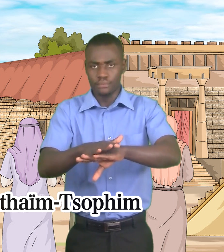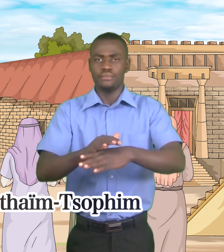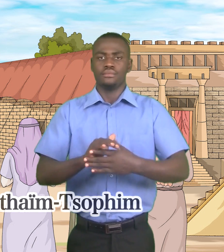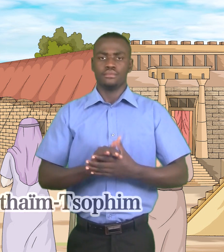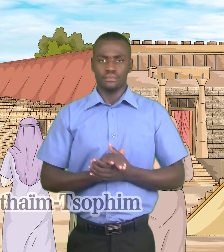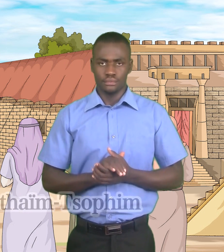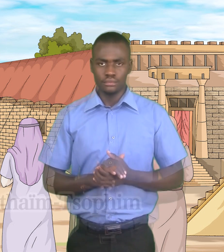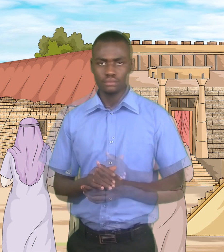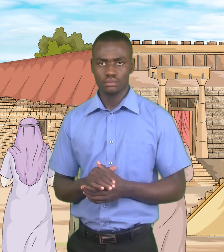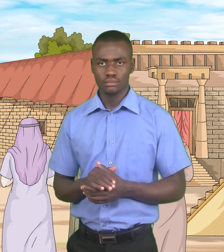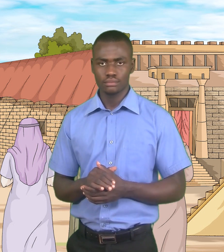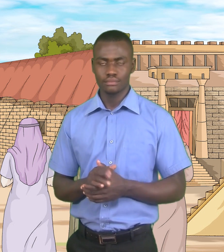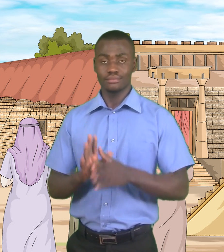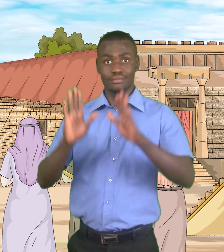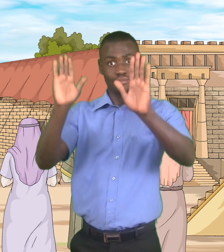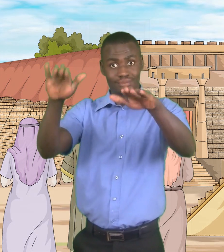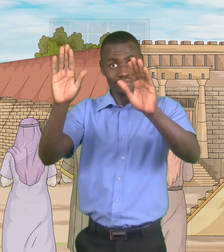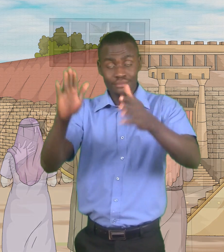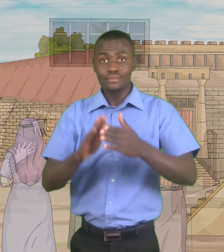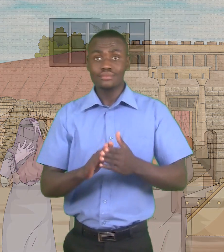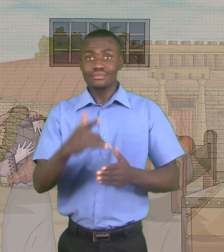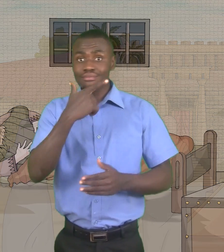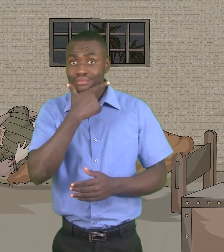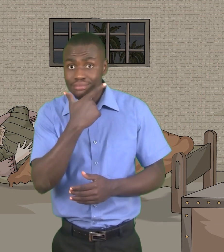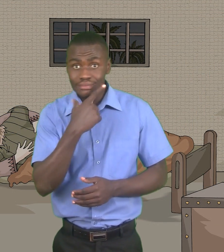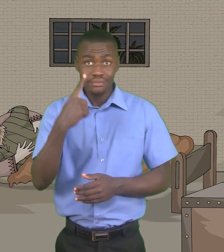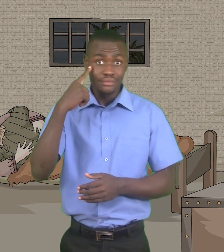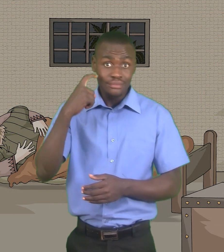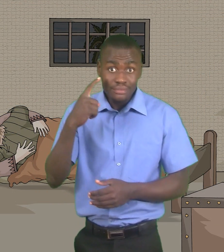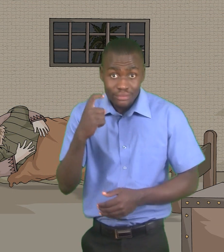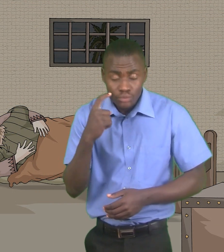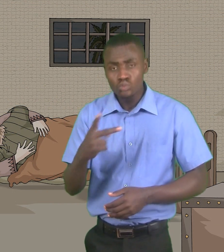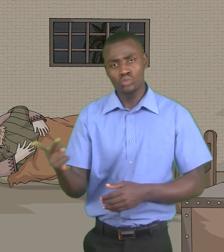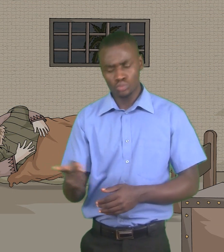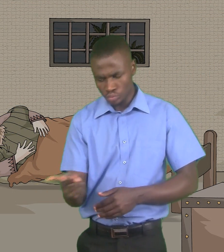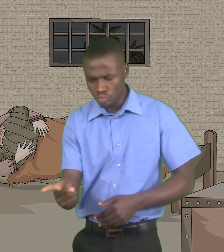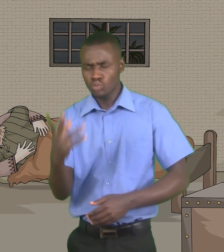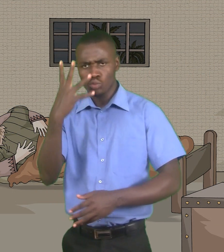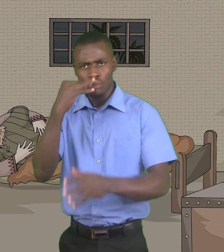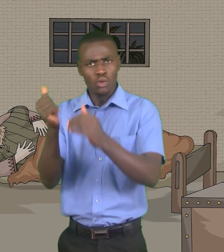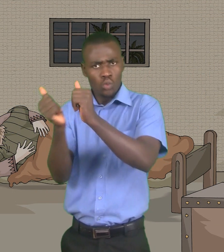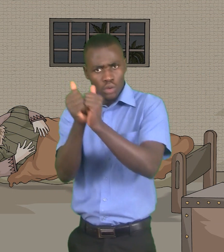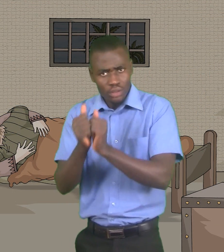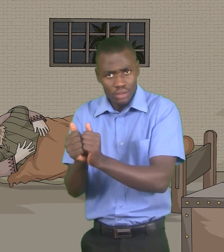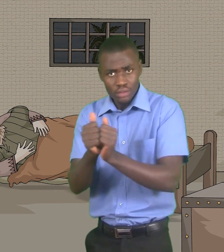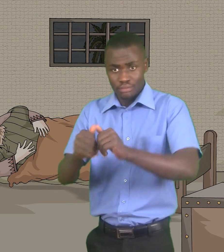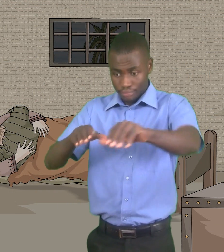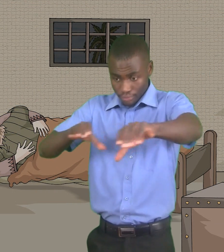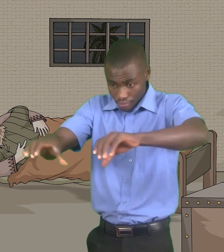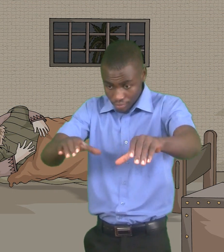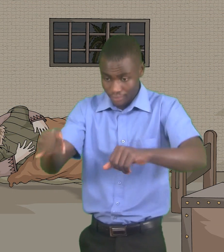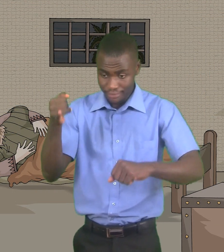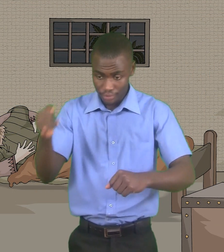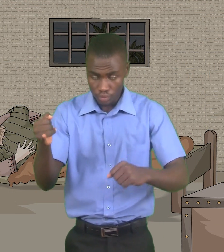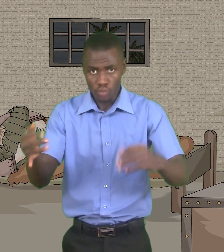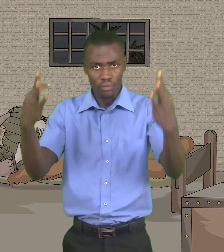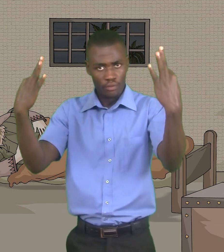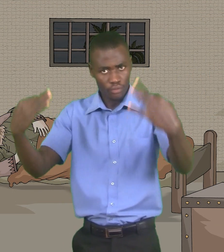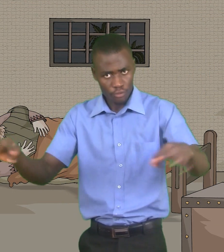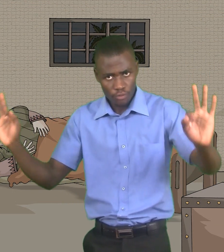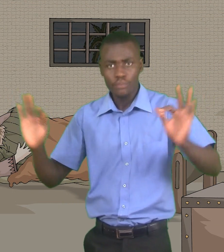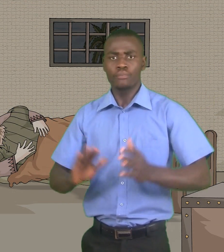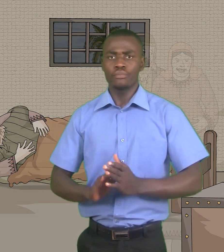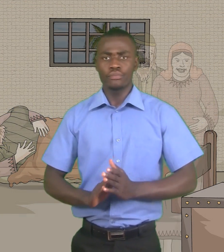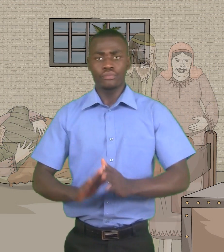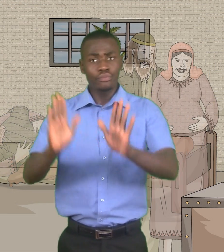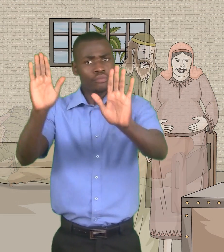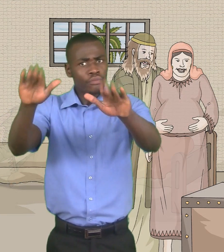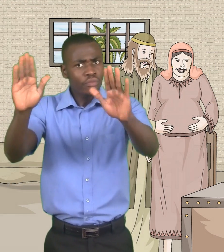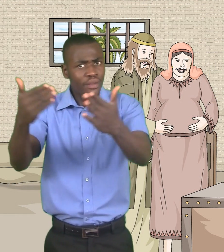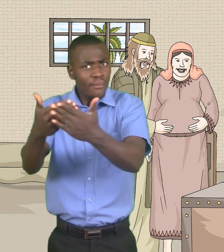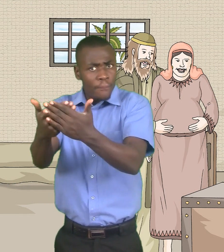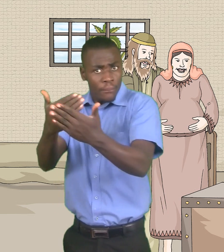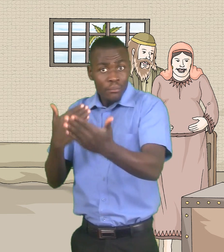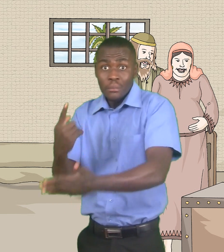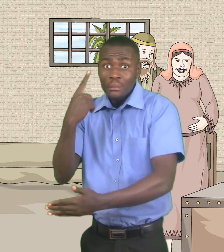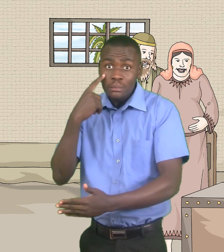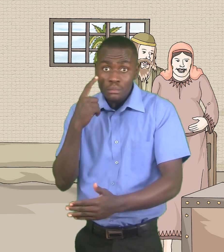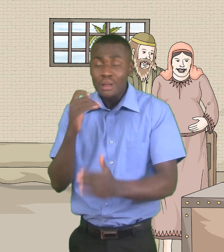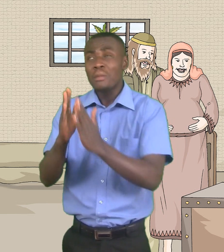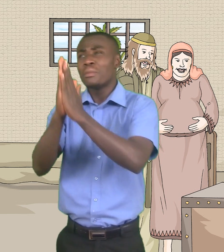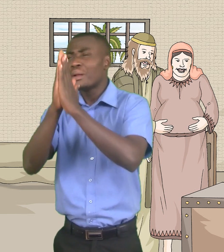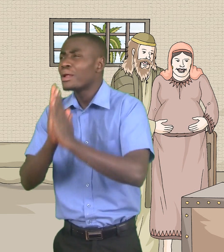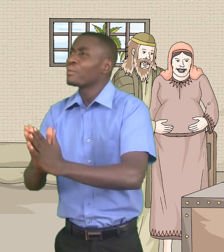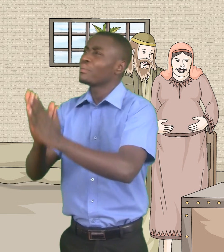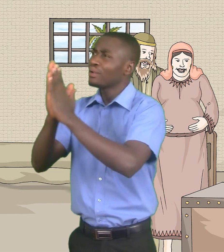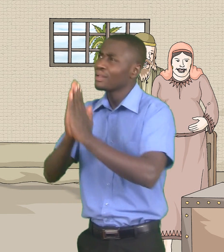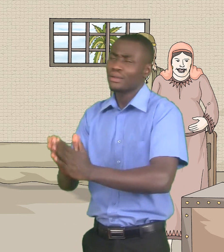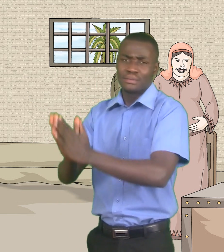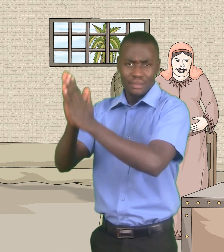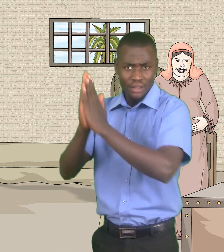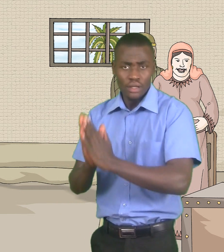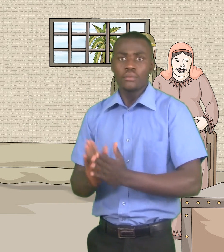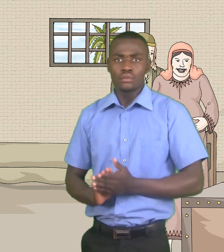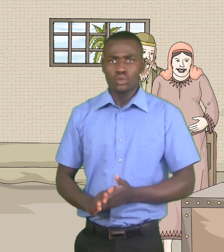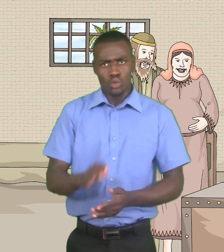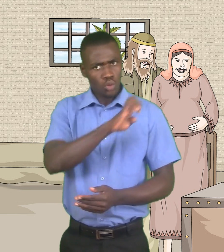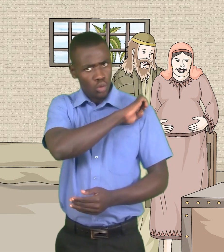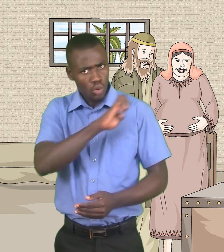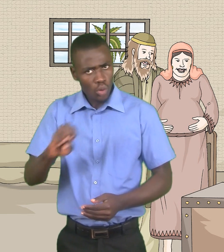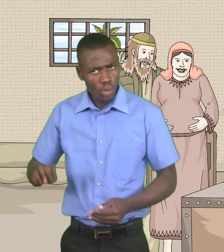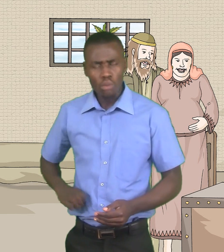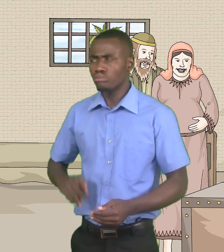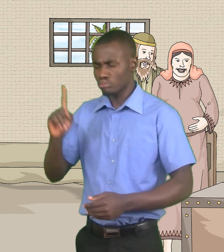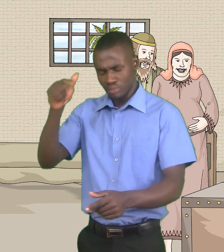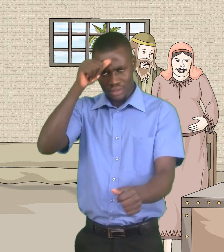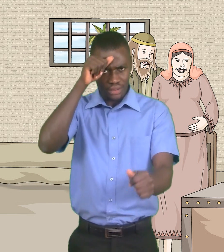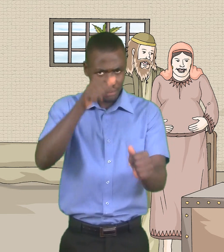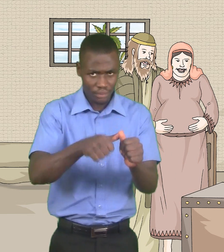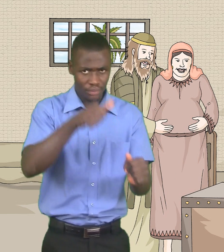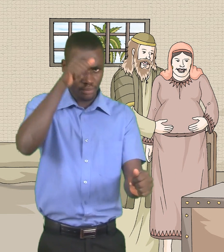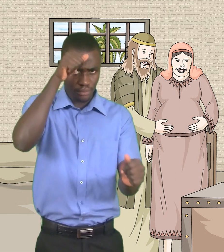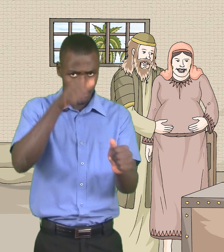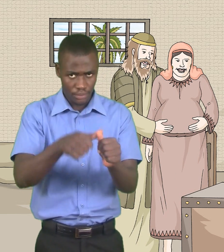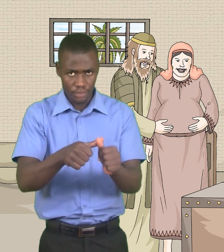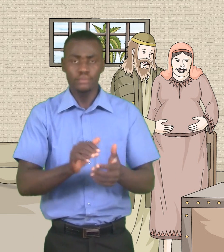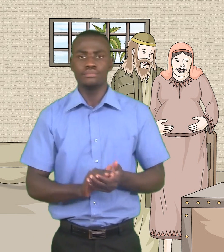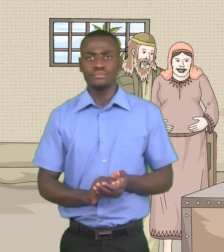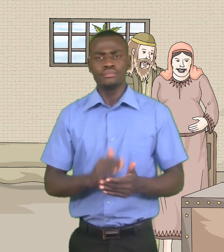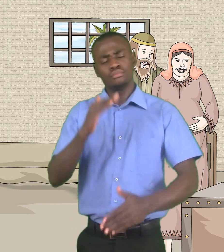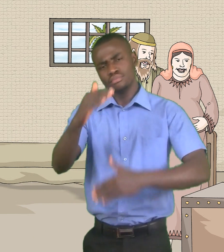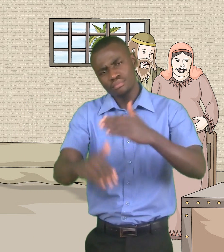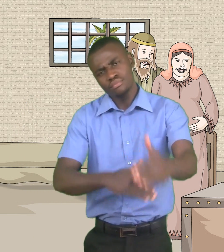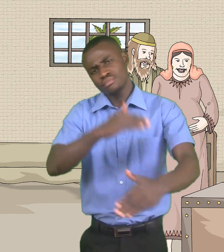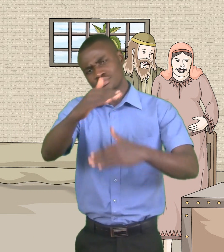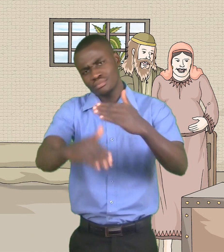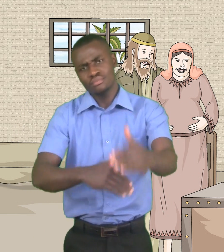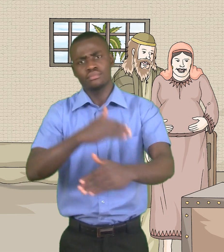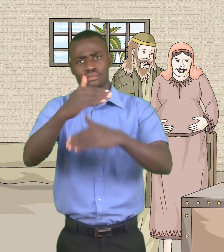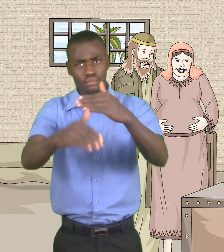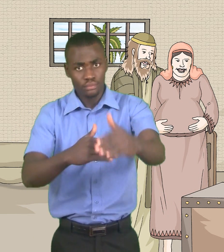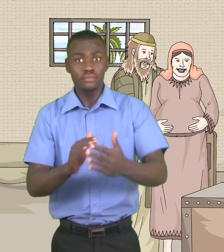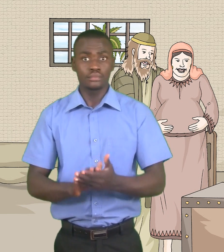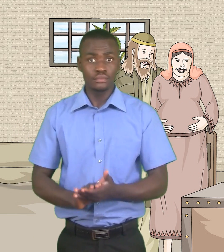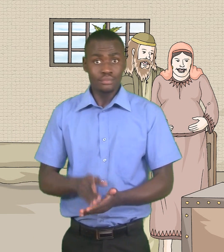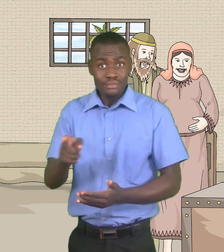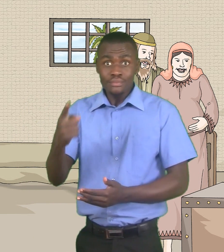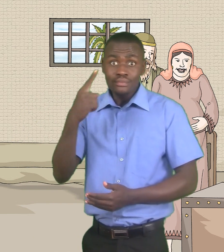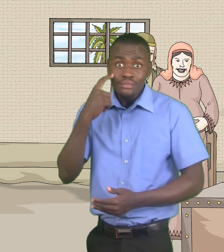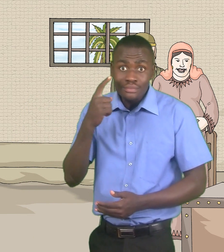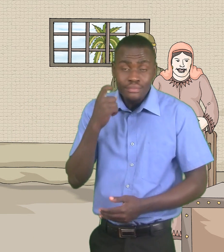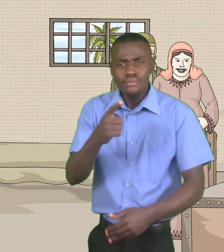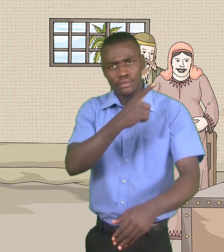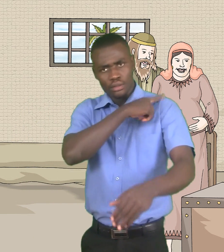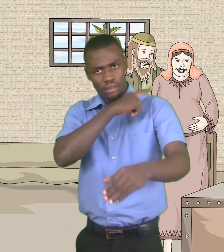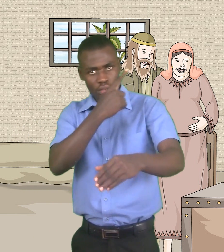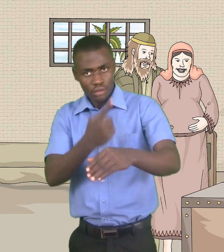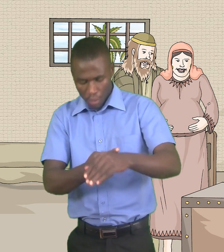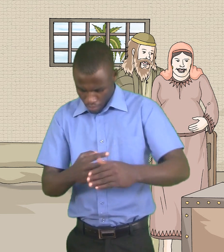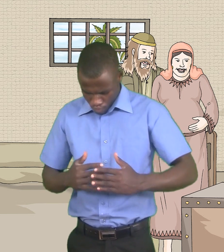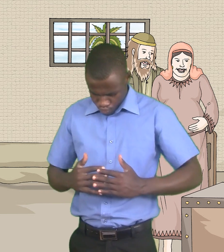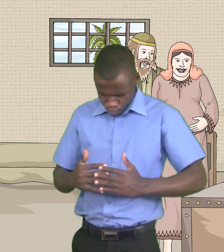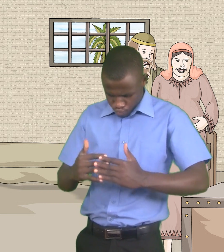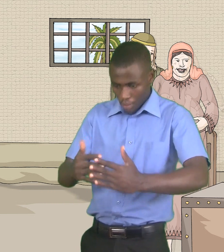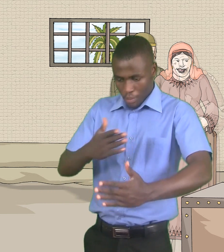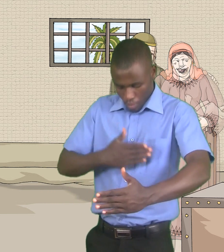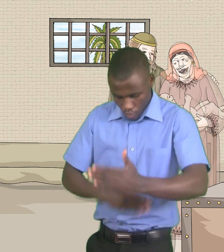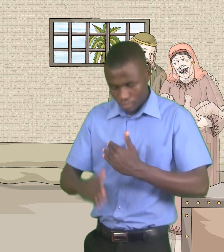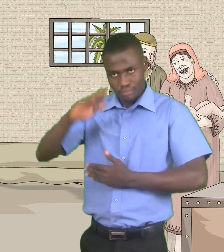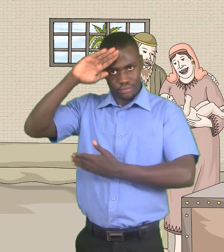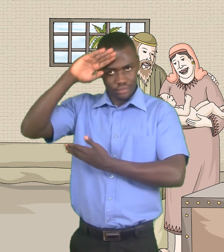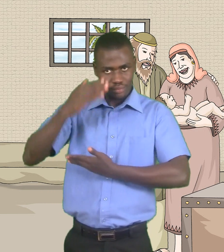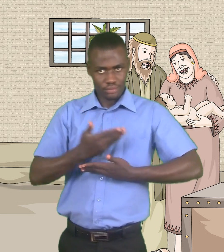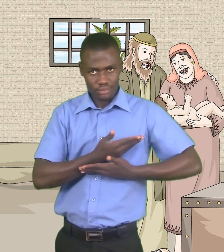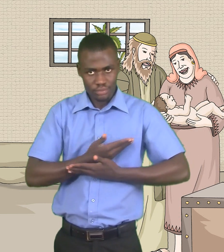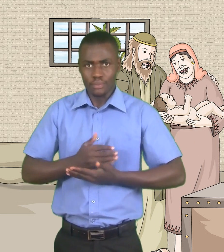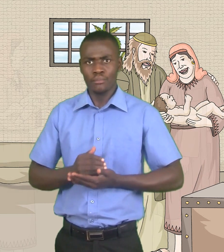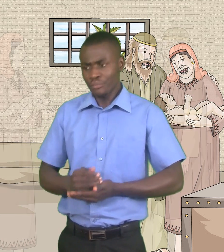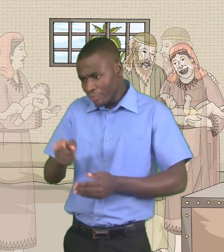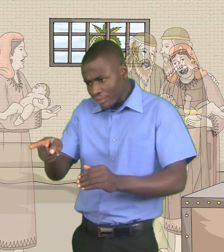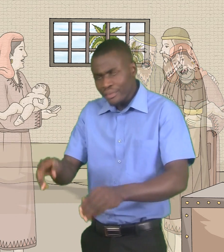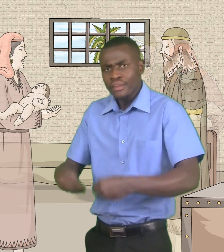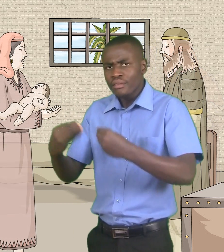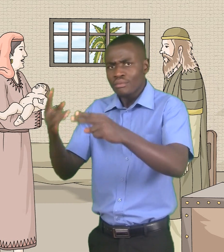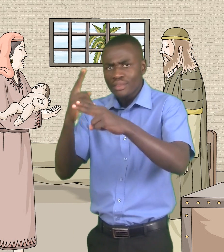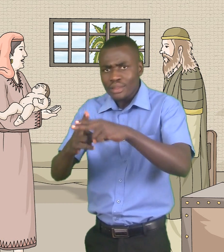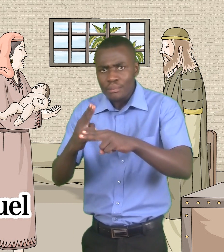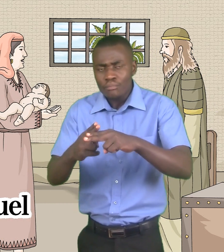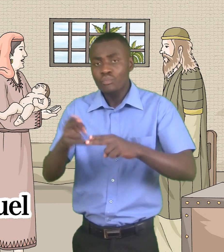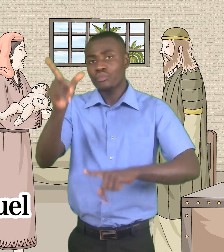And Elkanah had relations with his wife Hannah, and the LORD remembered her. So in the course of time, Hannah conceived and gave birth to a son.